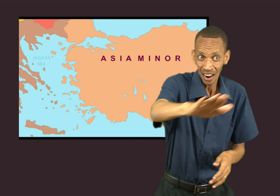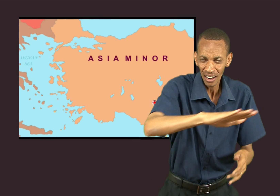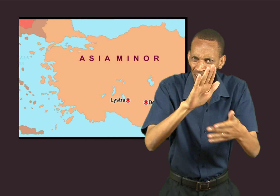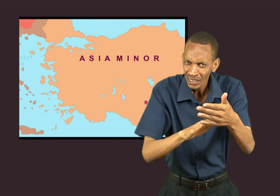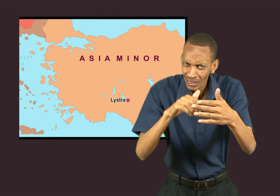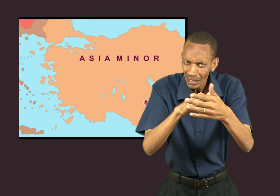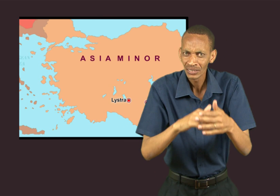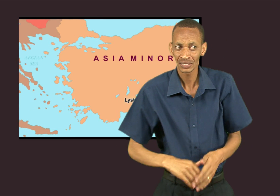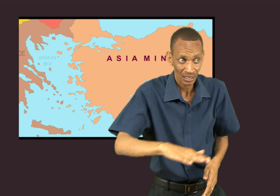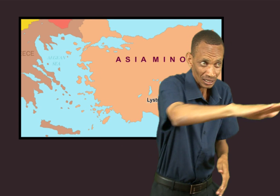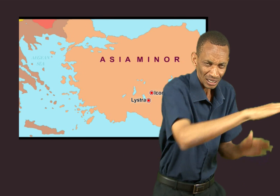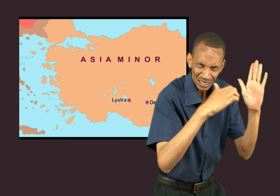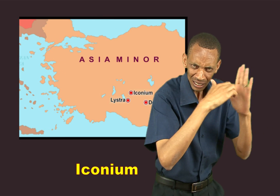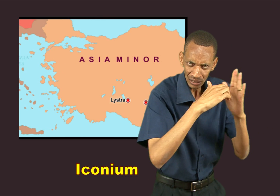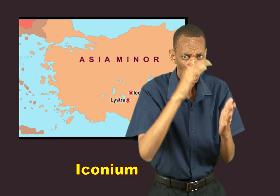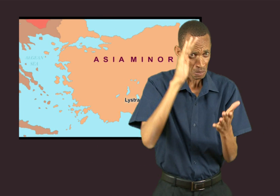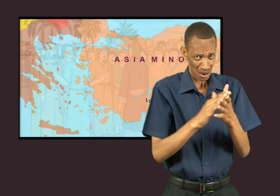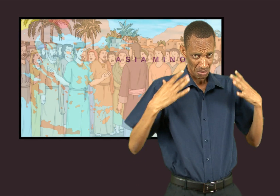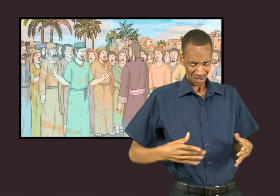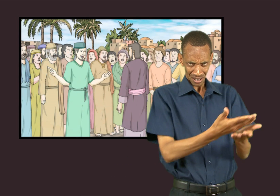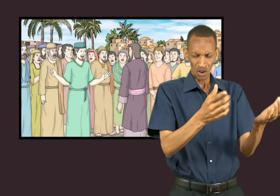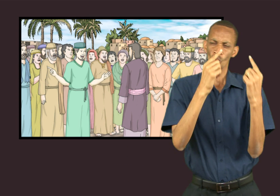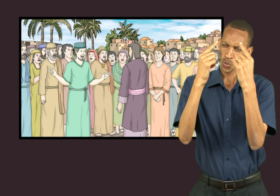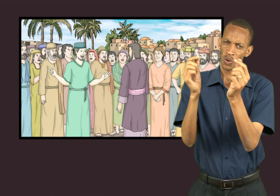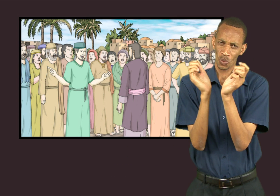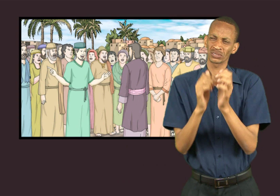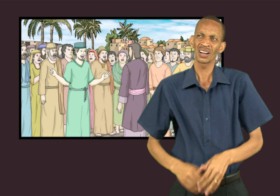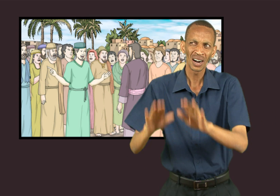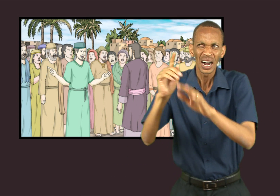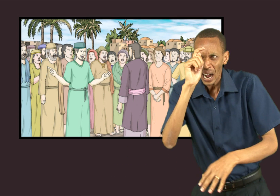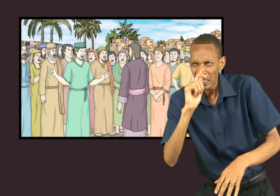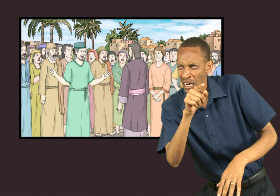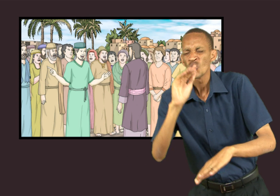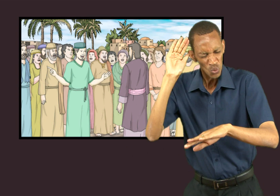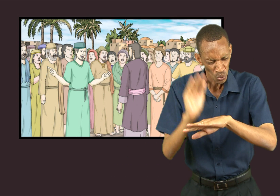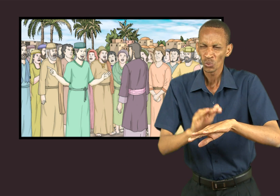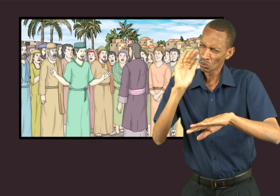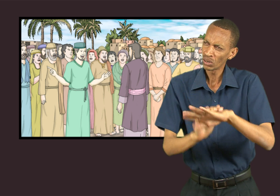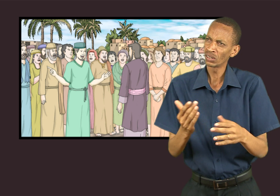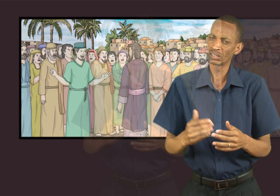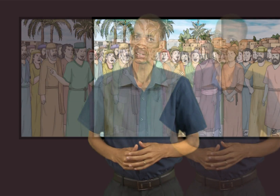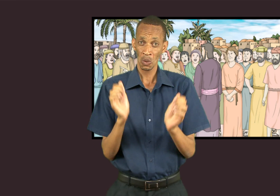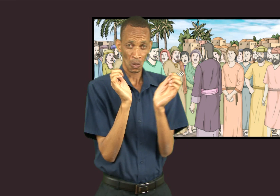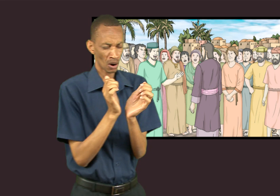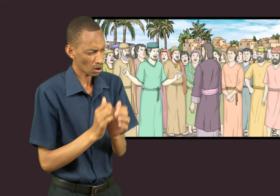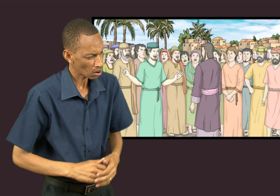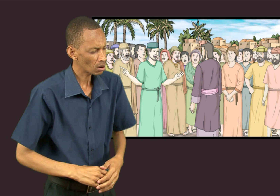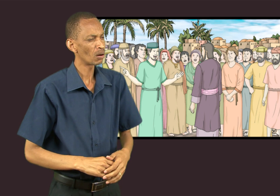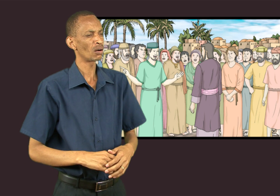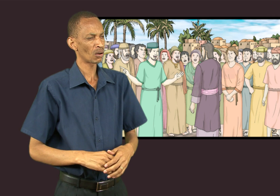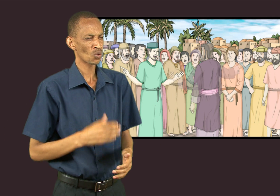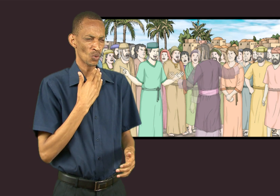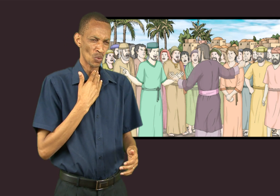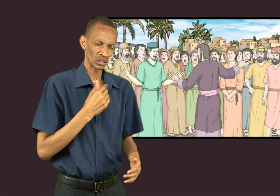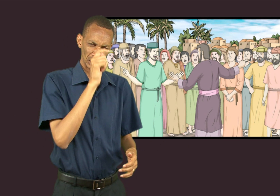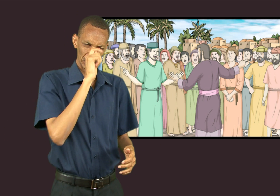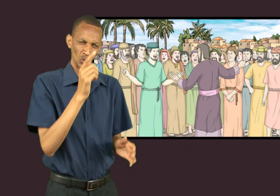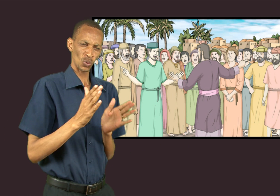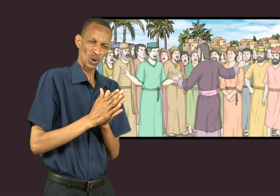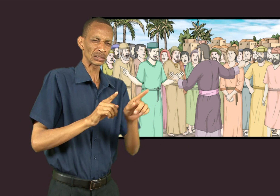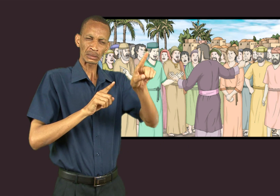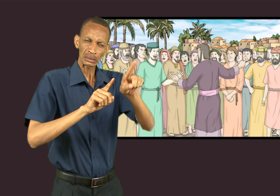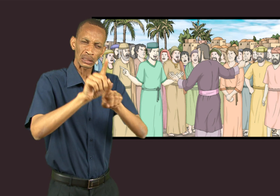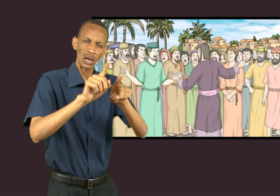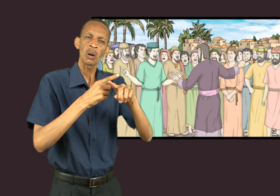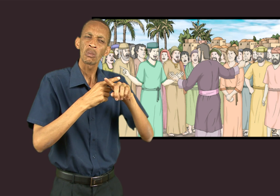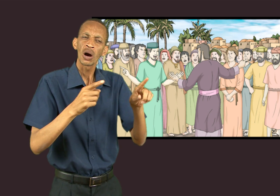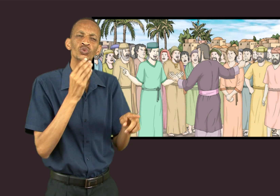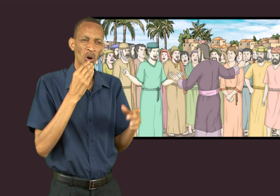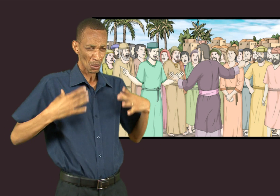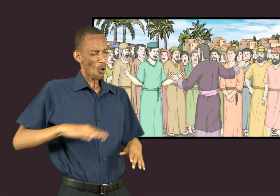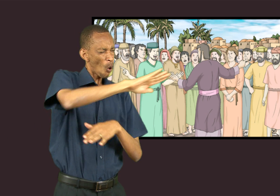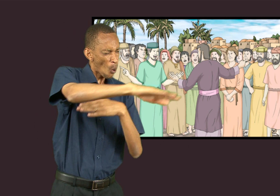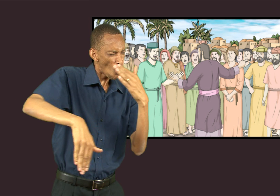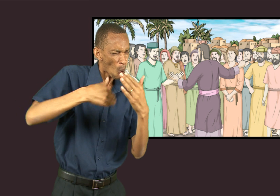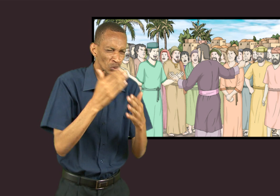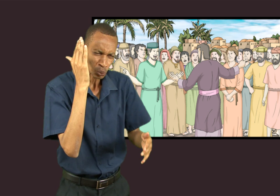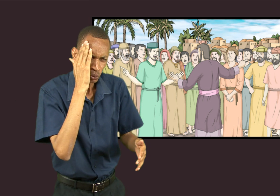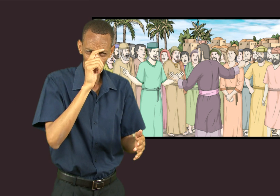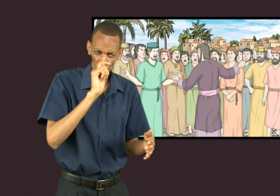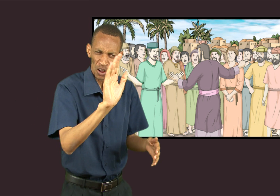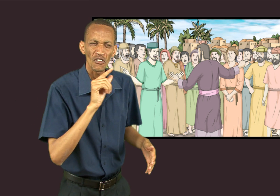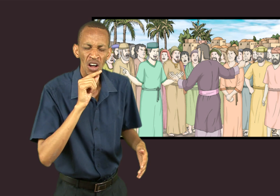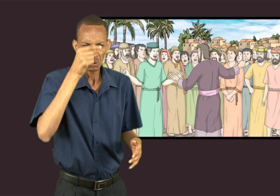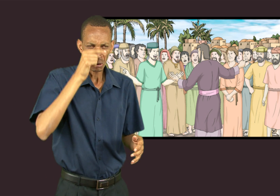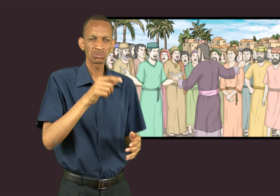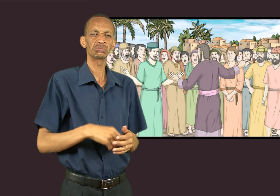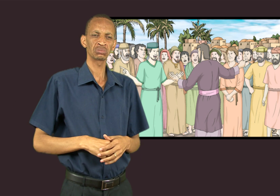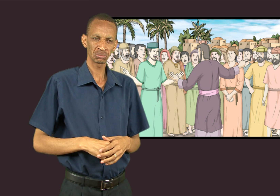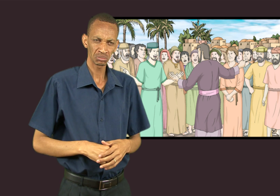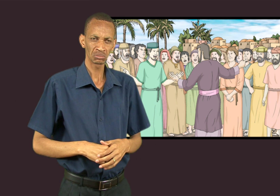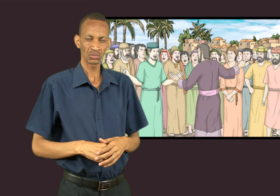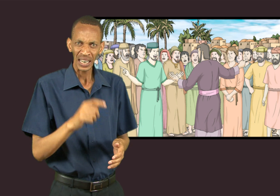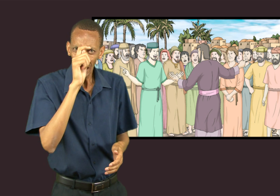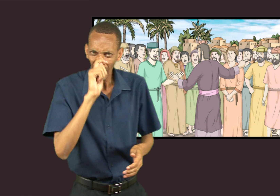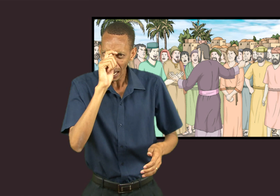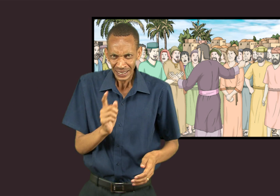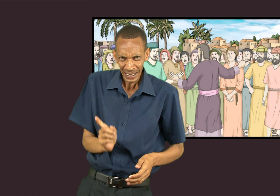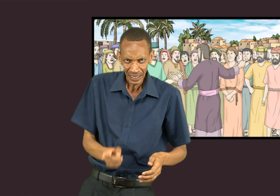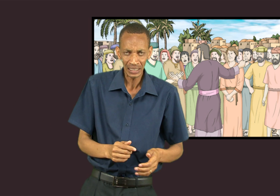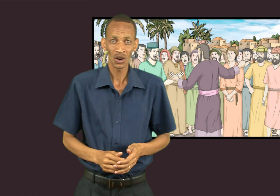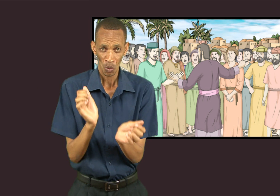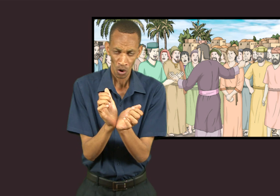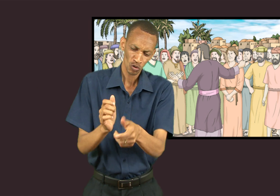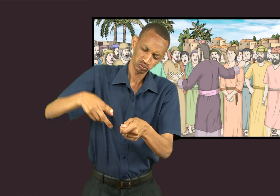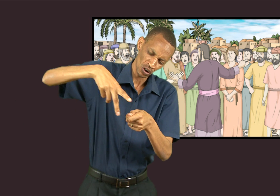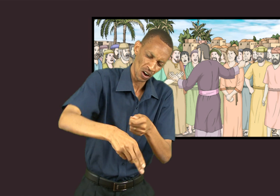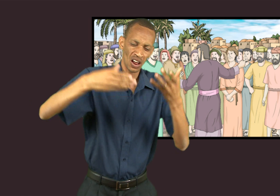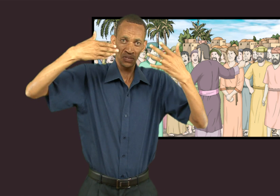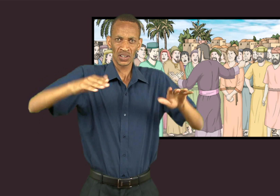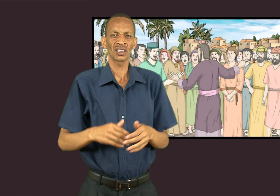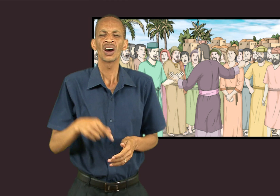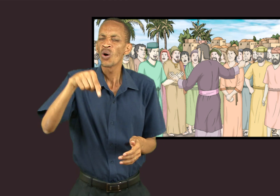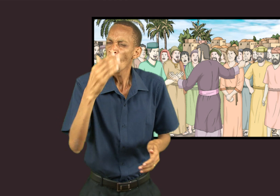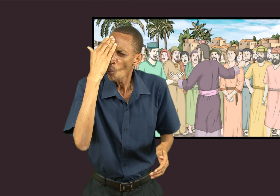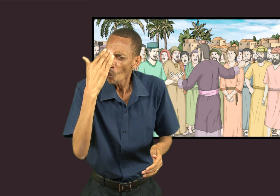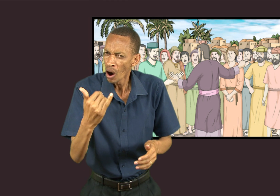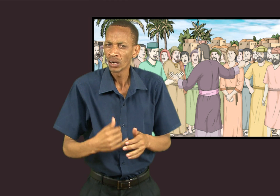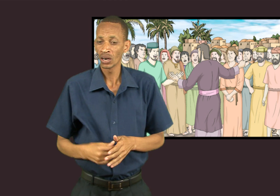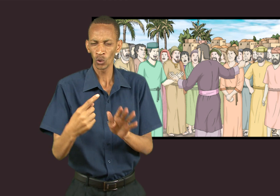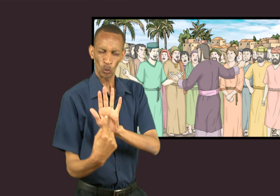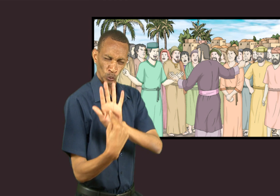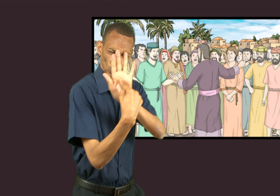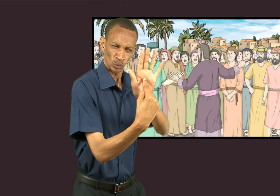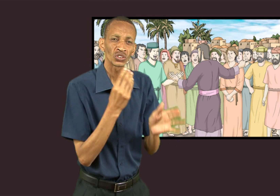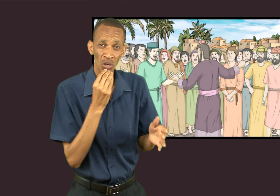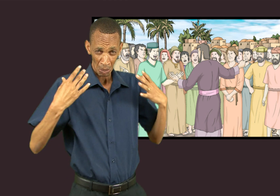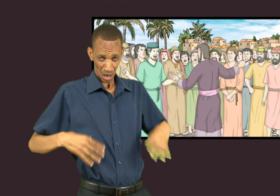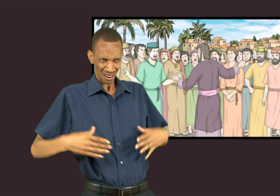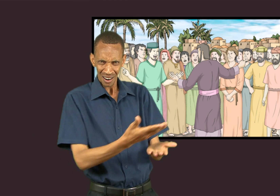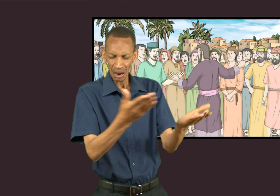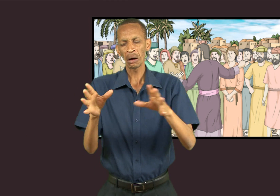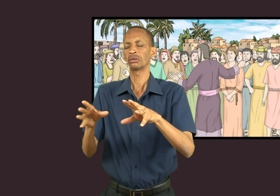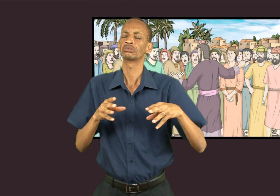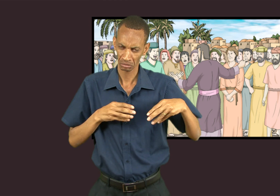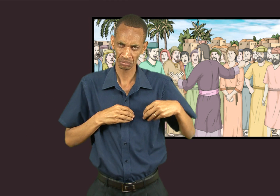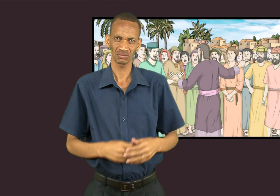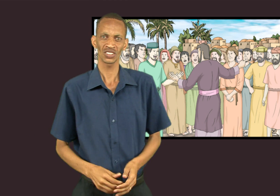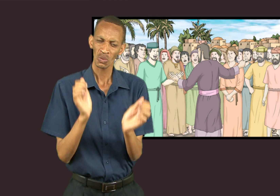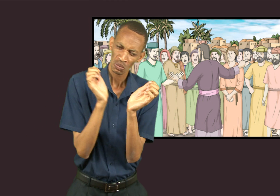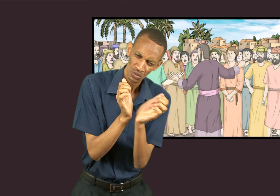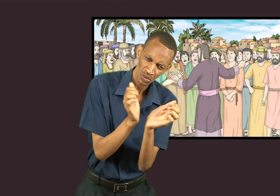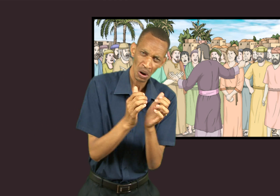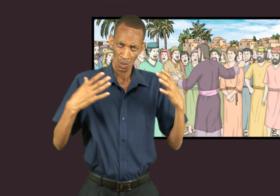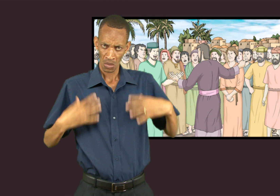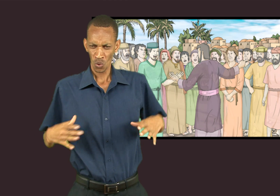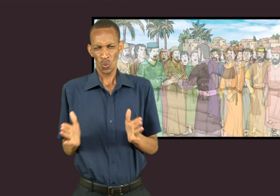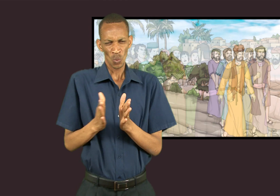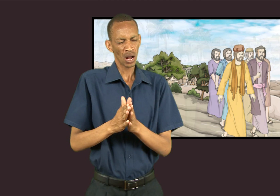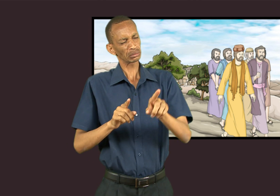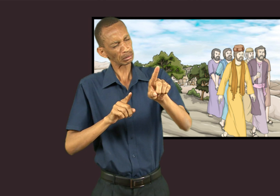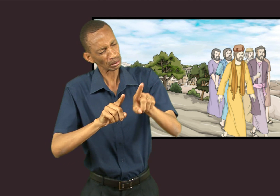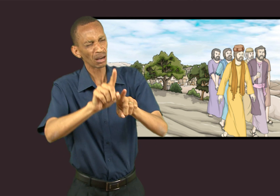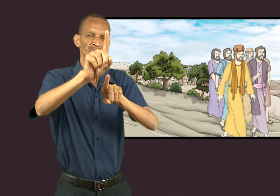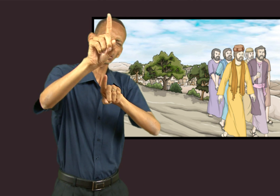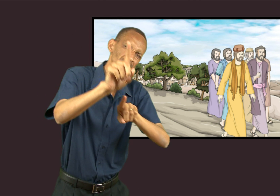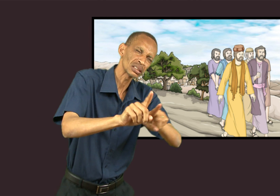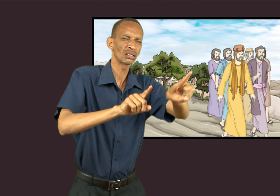The brothers in Lystra and Iconium spoke well of him.